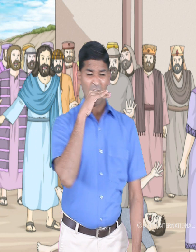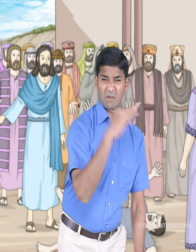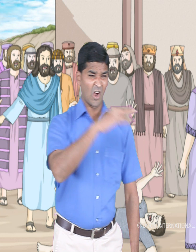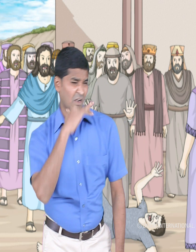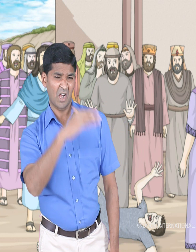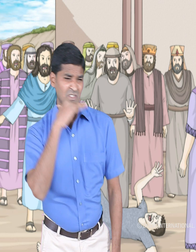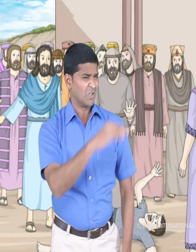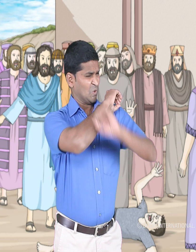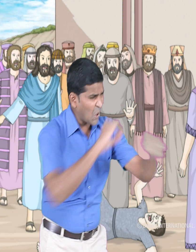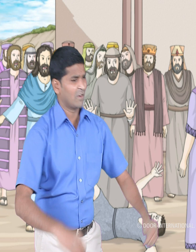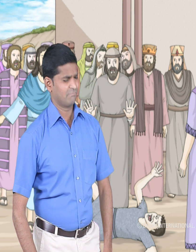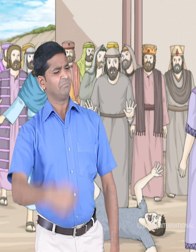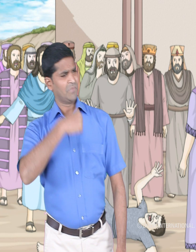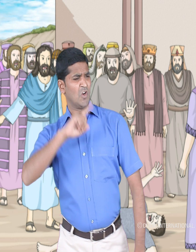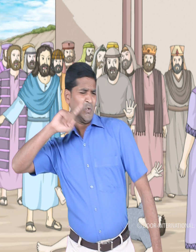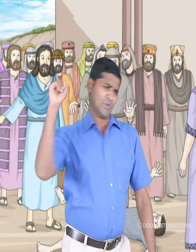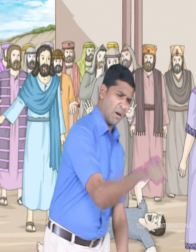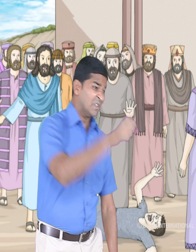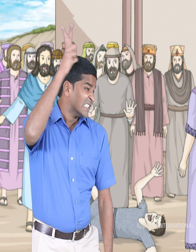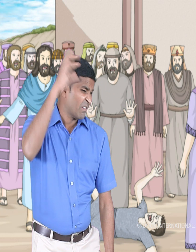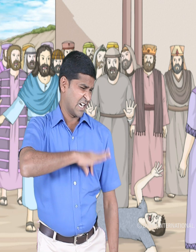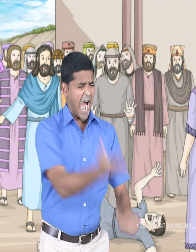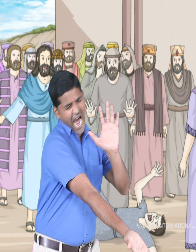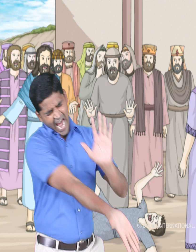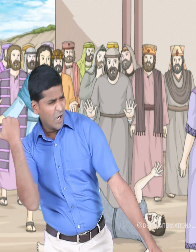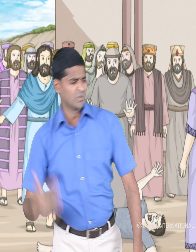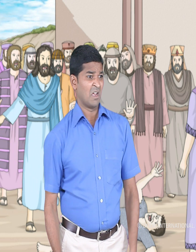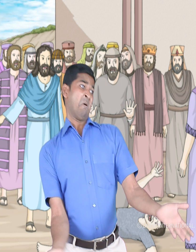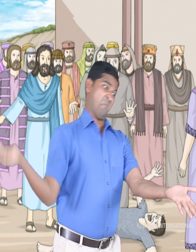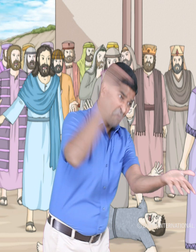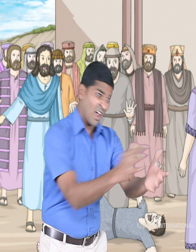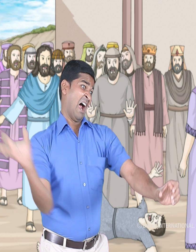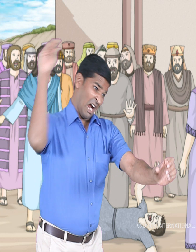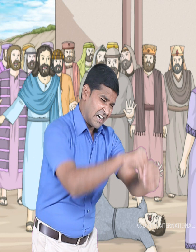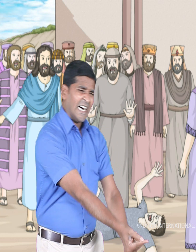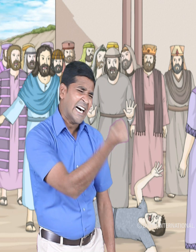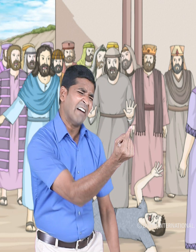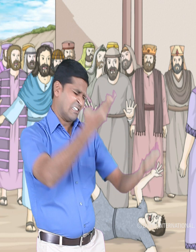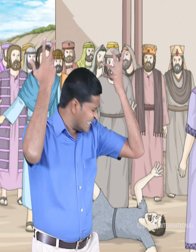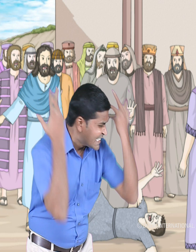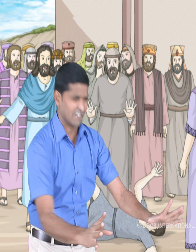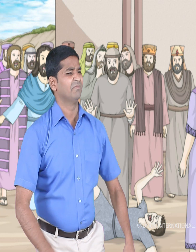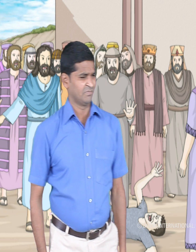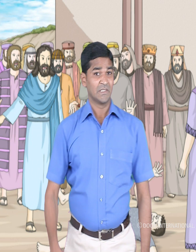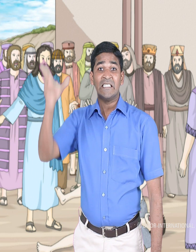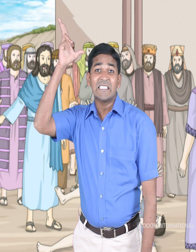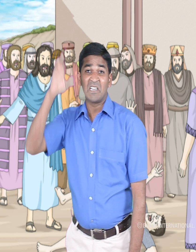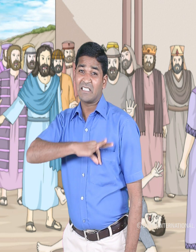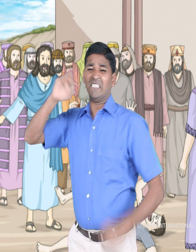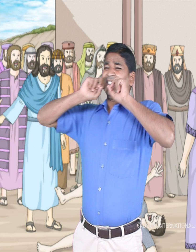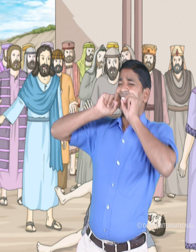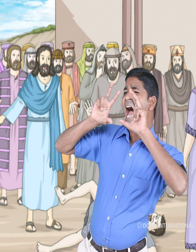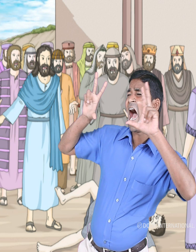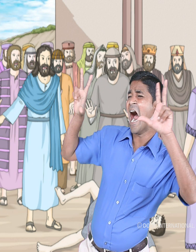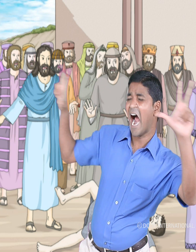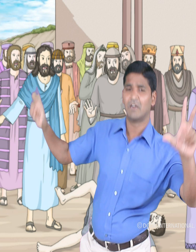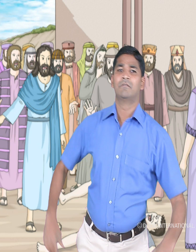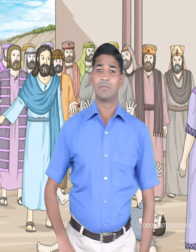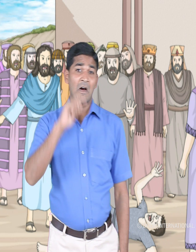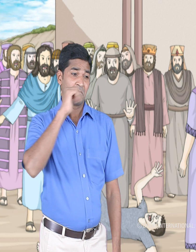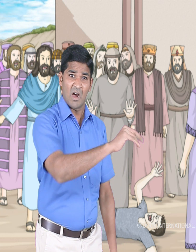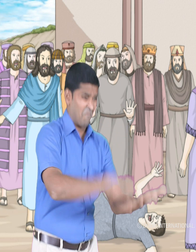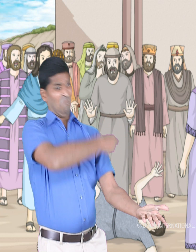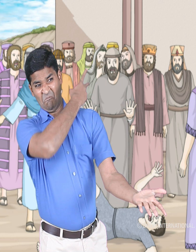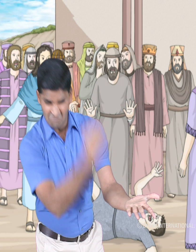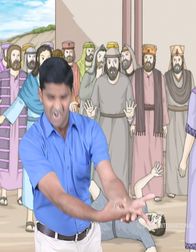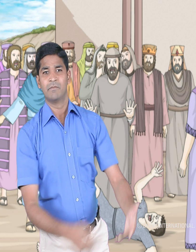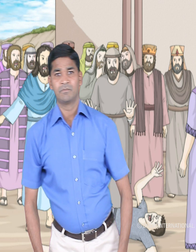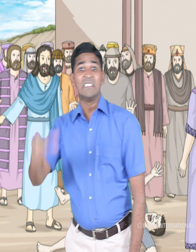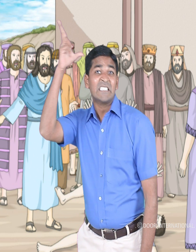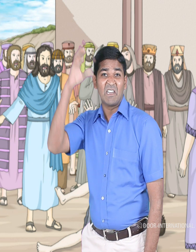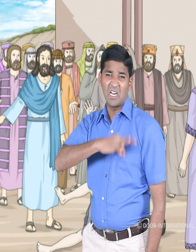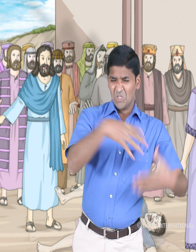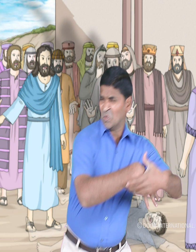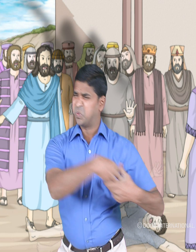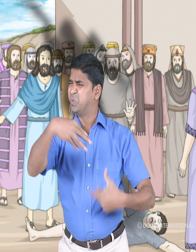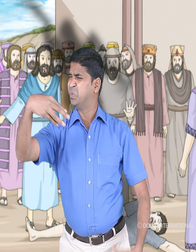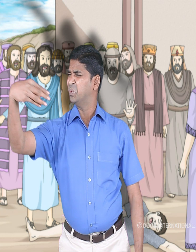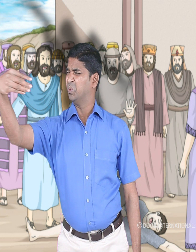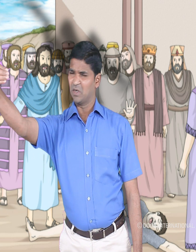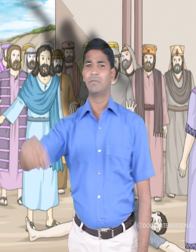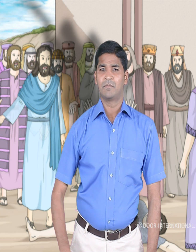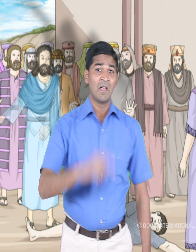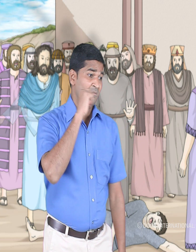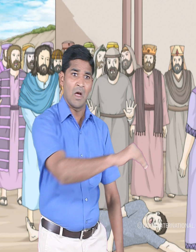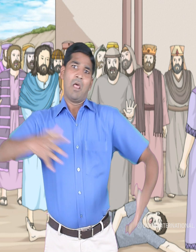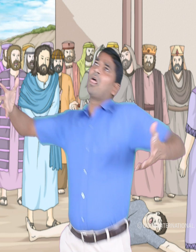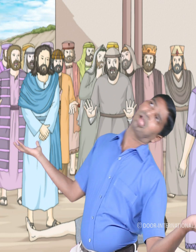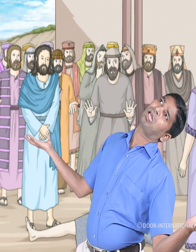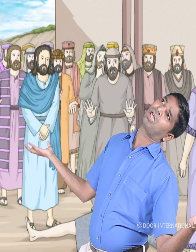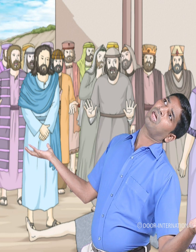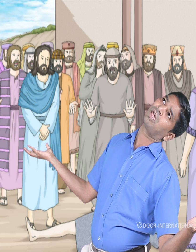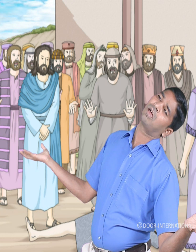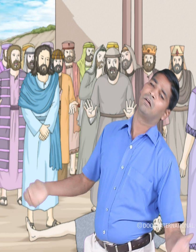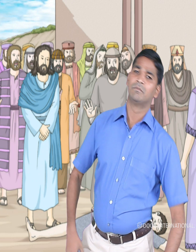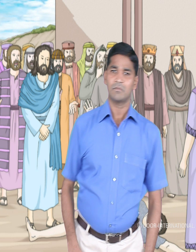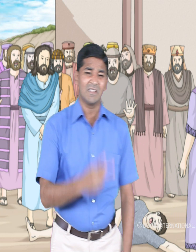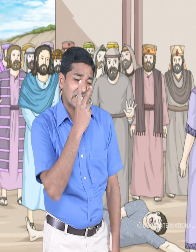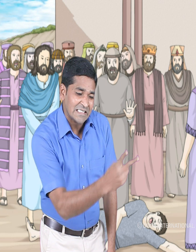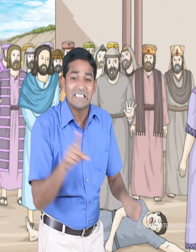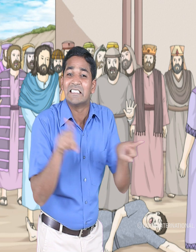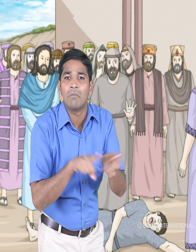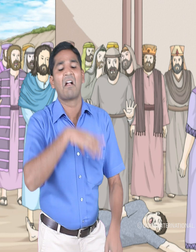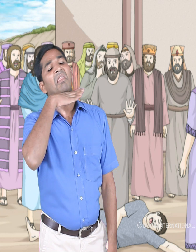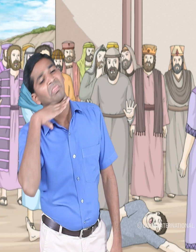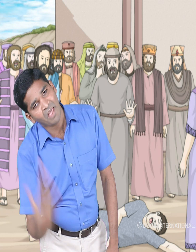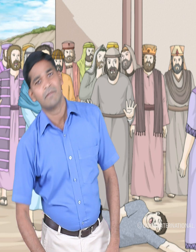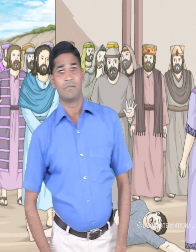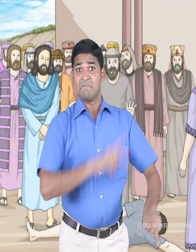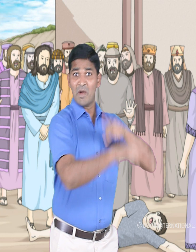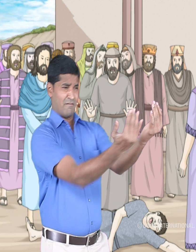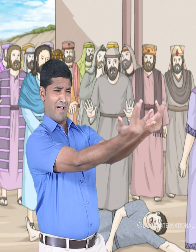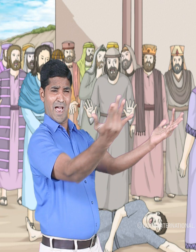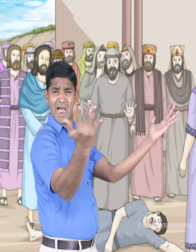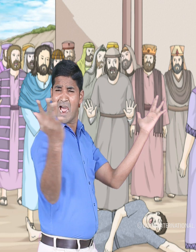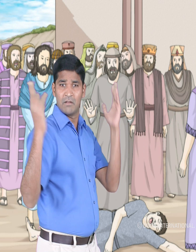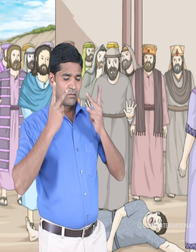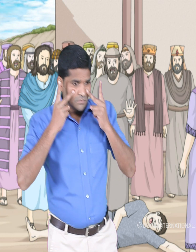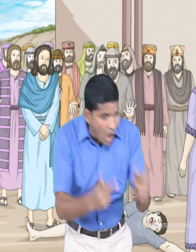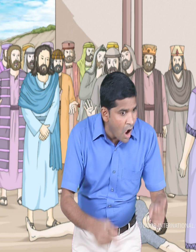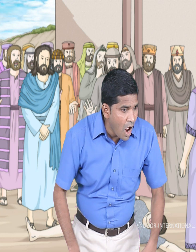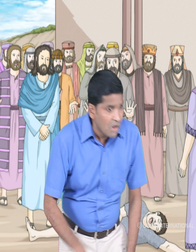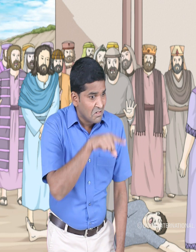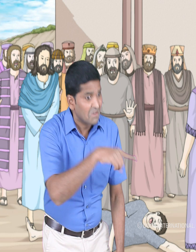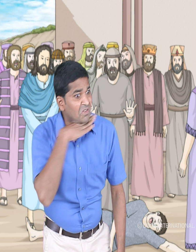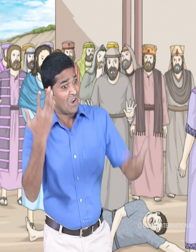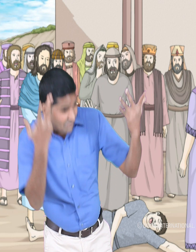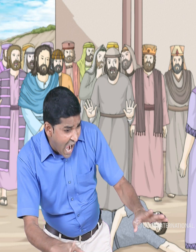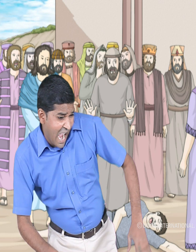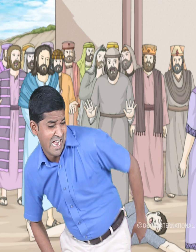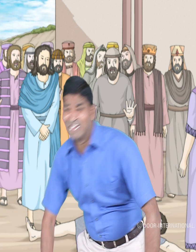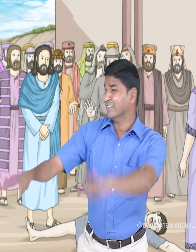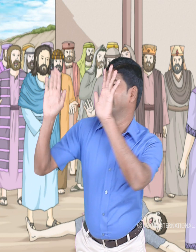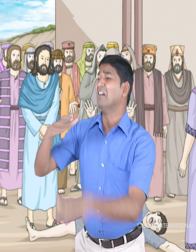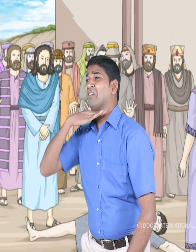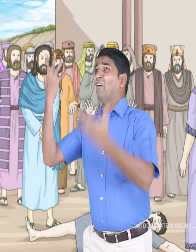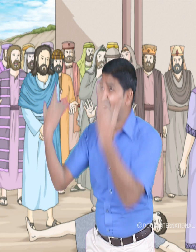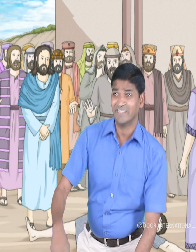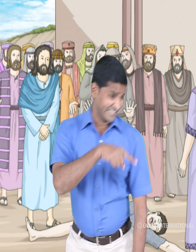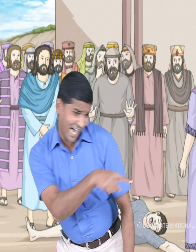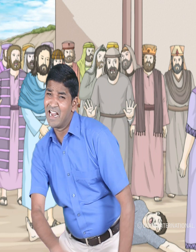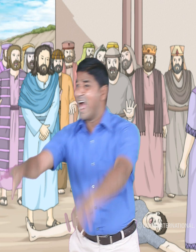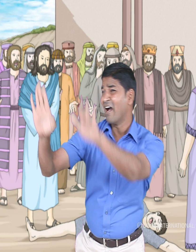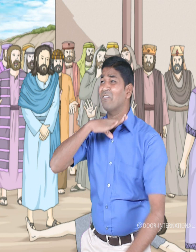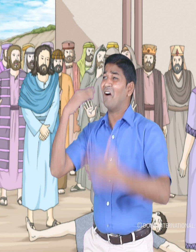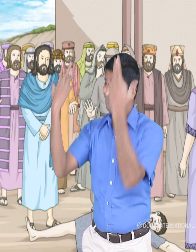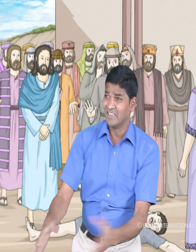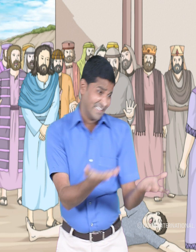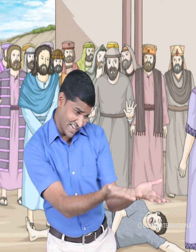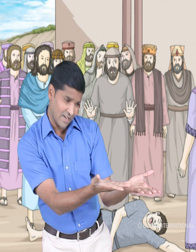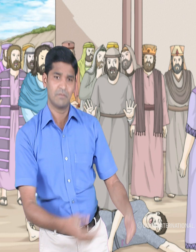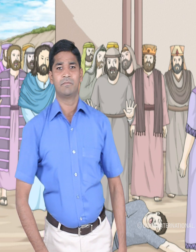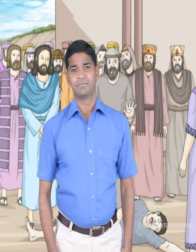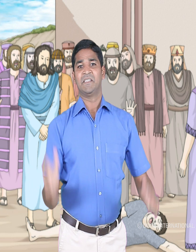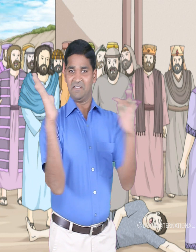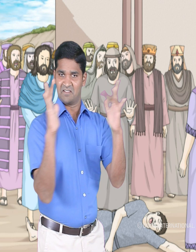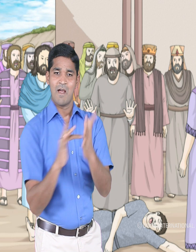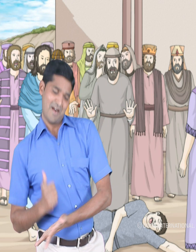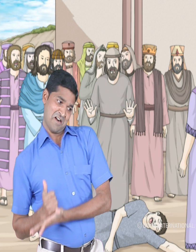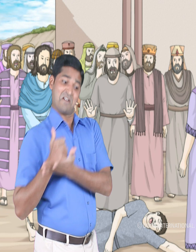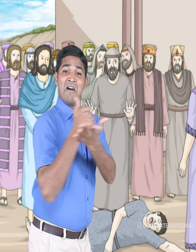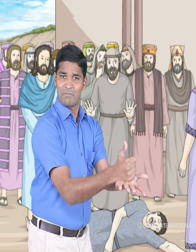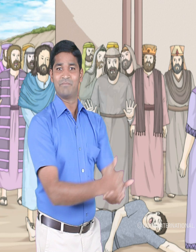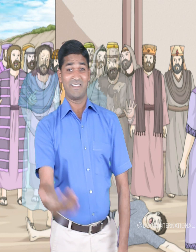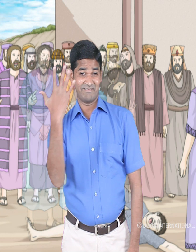After shrieking and convulsing him violently, the spirit came out. The boy became like a corpse, so that many said, “He is dead.”